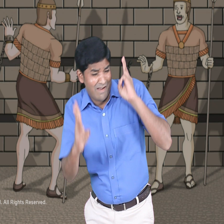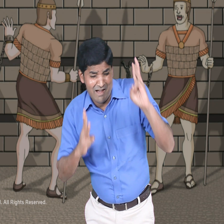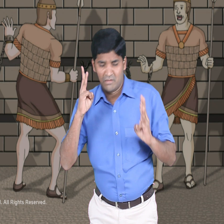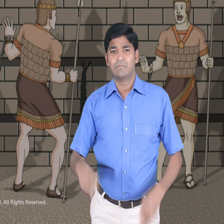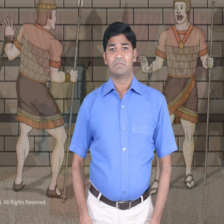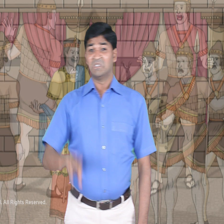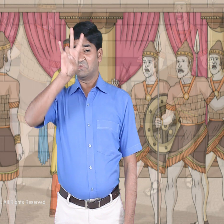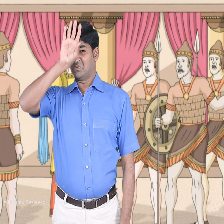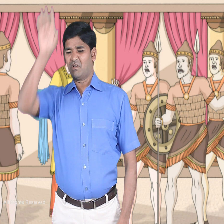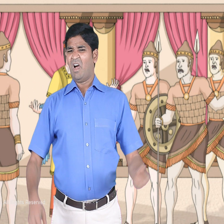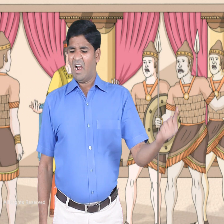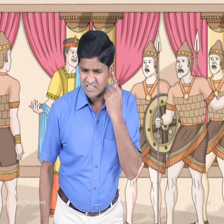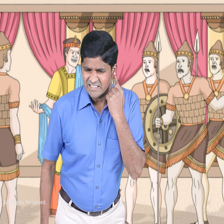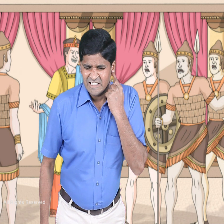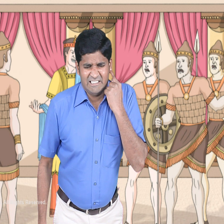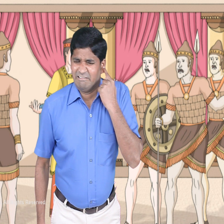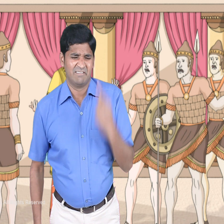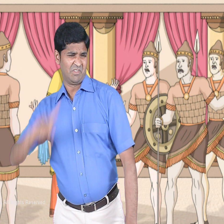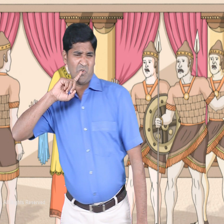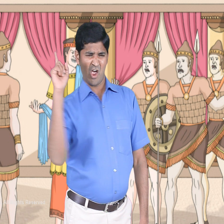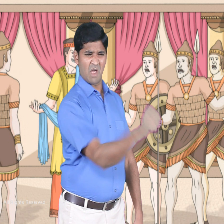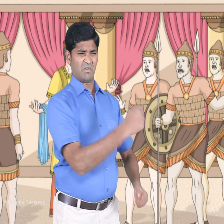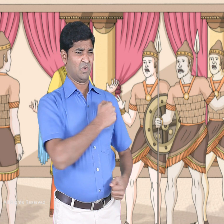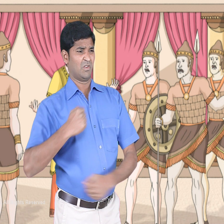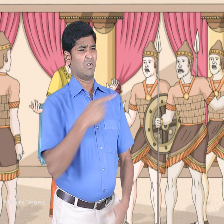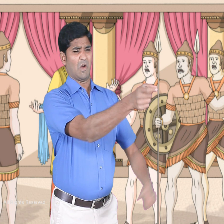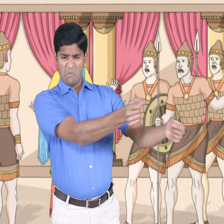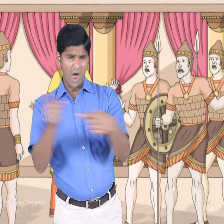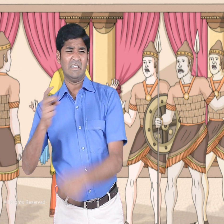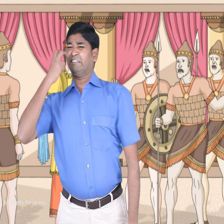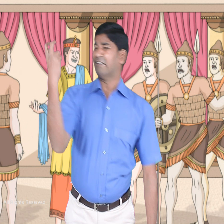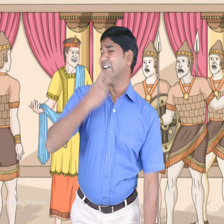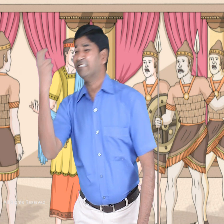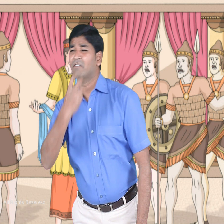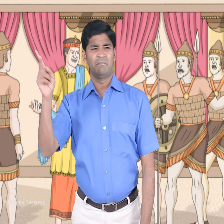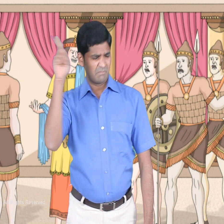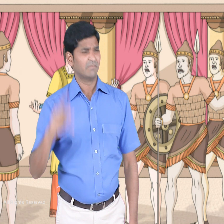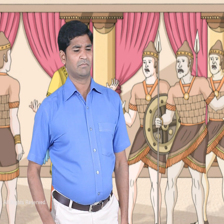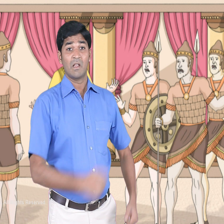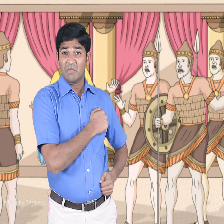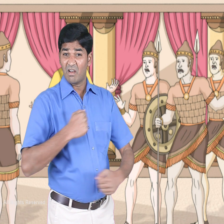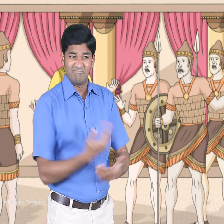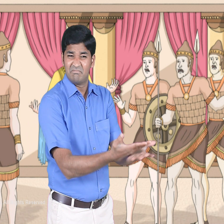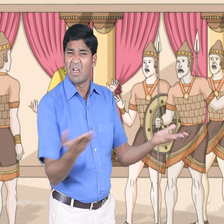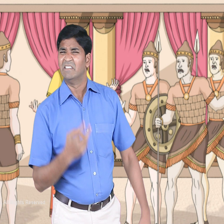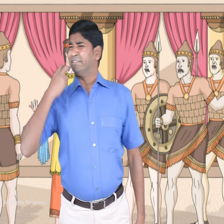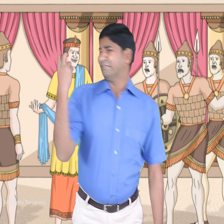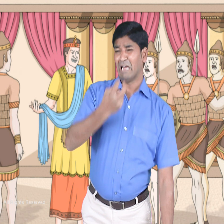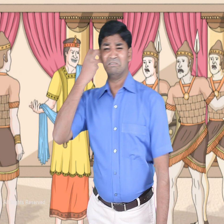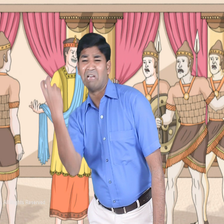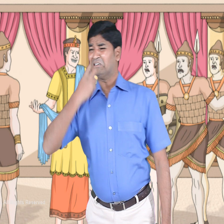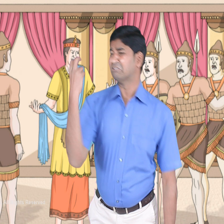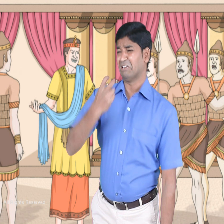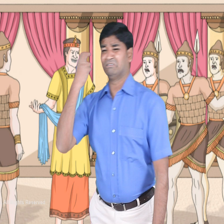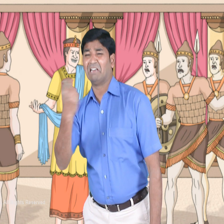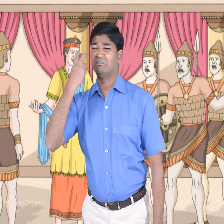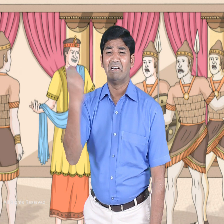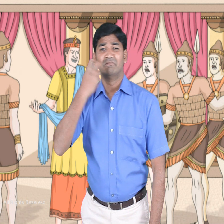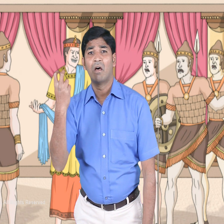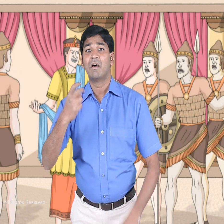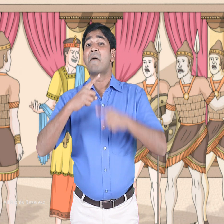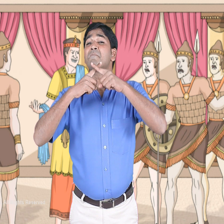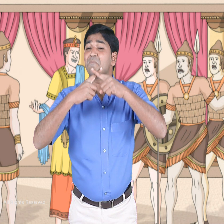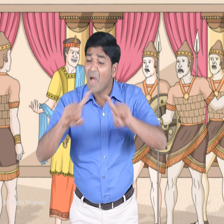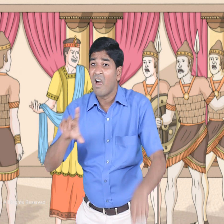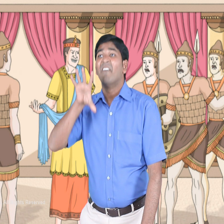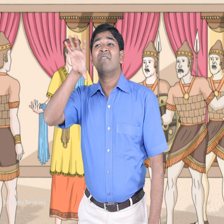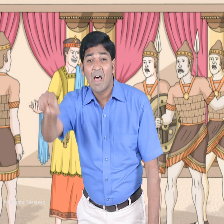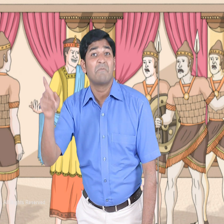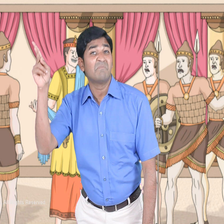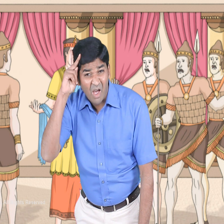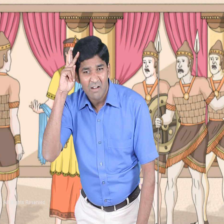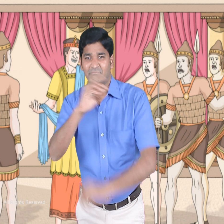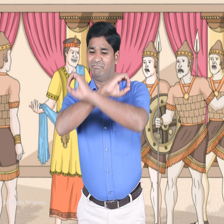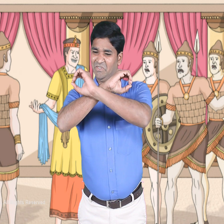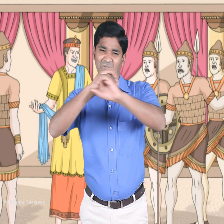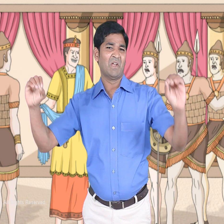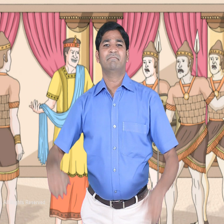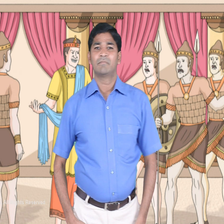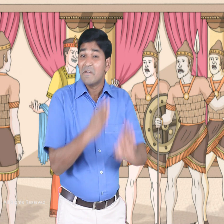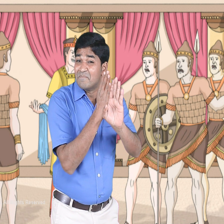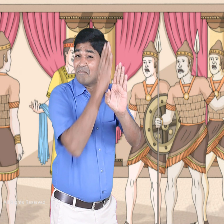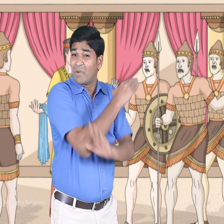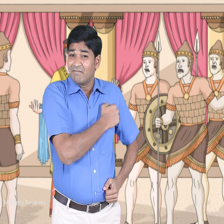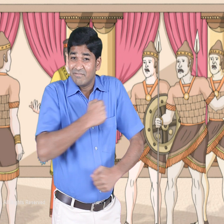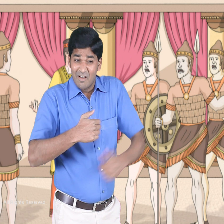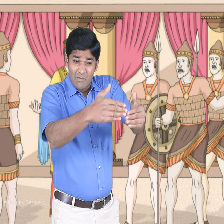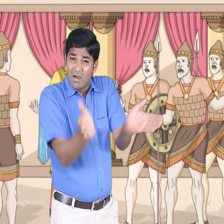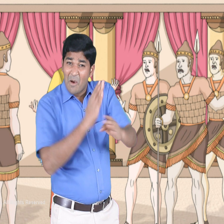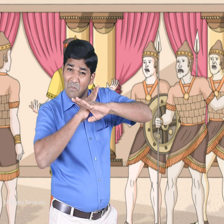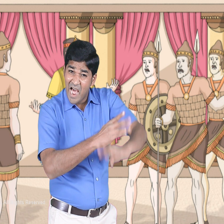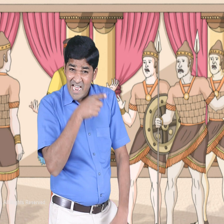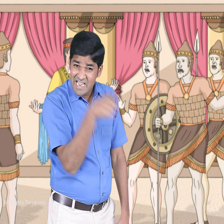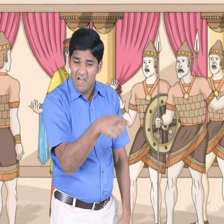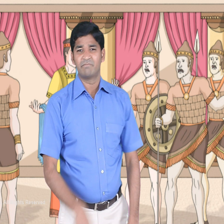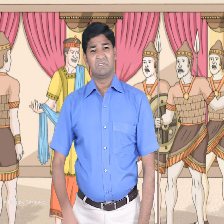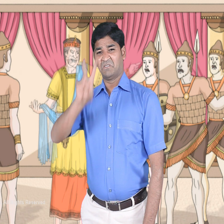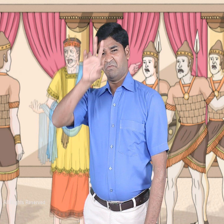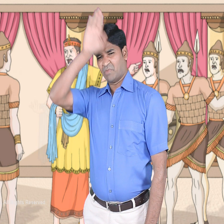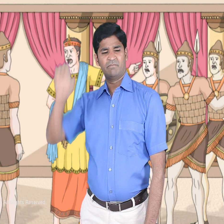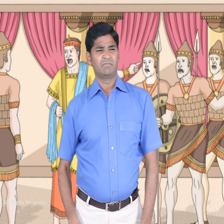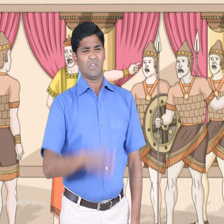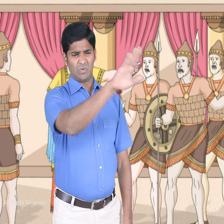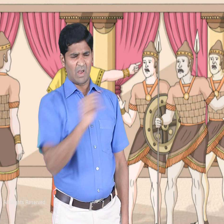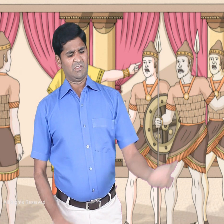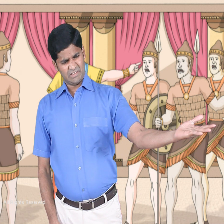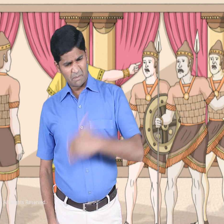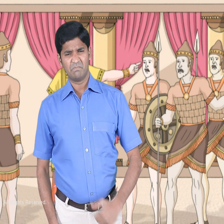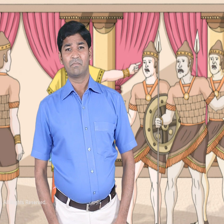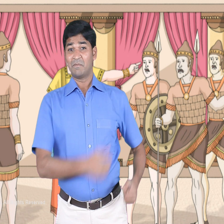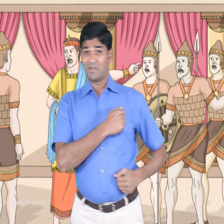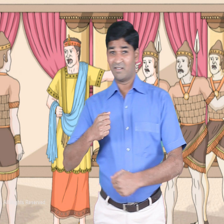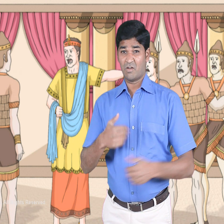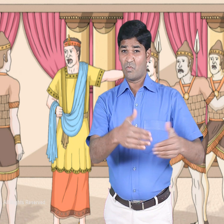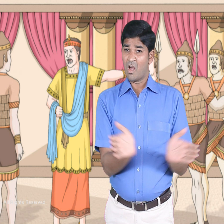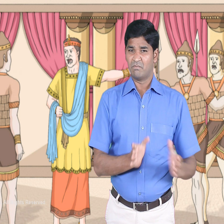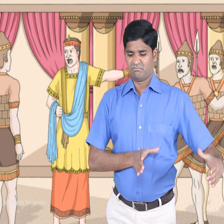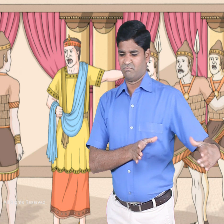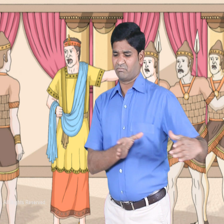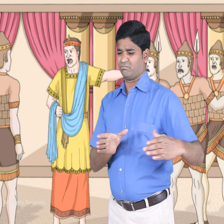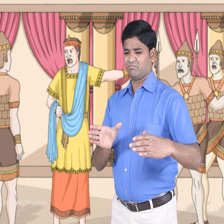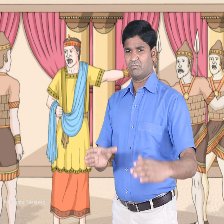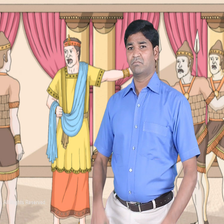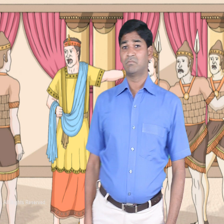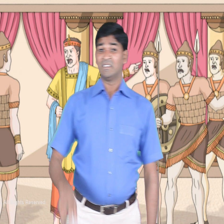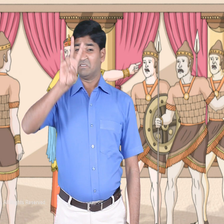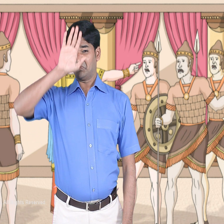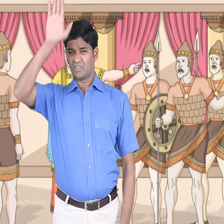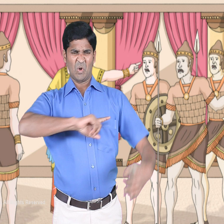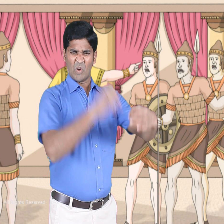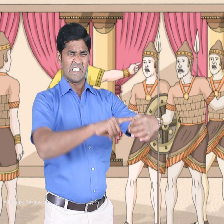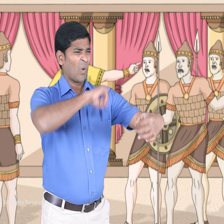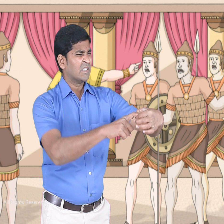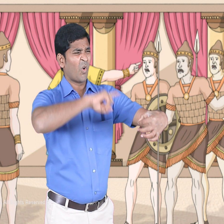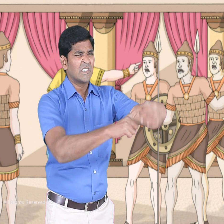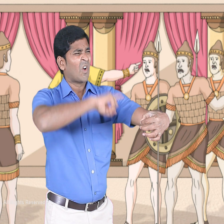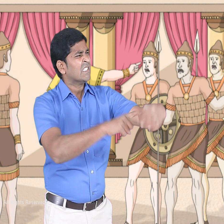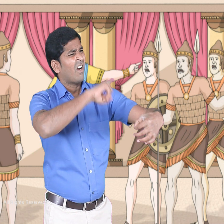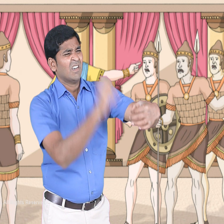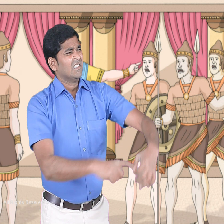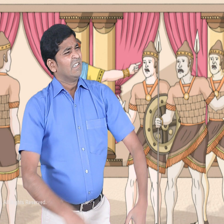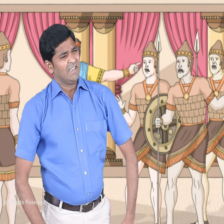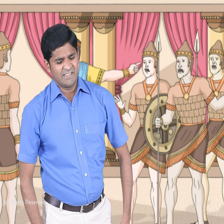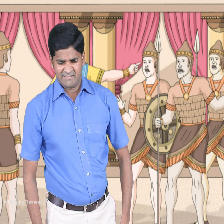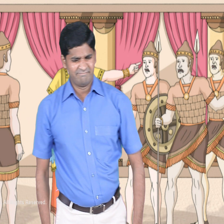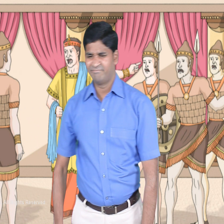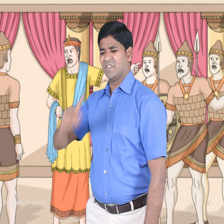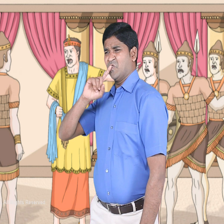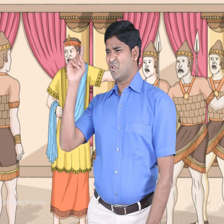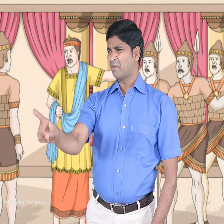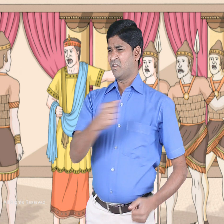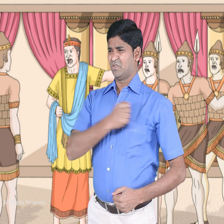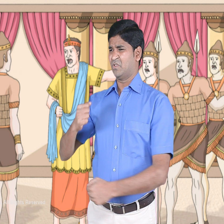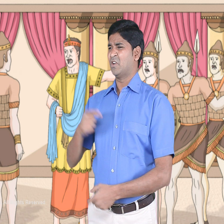After Herod had searched for him unsuccessfully, he examined the guards and ordered that they be executed.